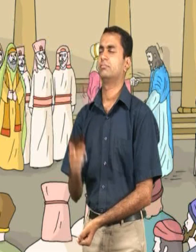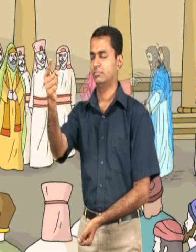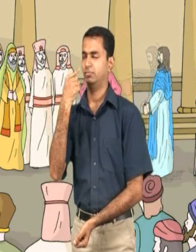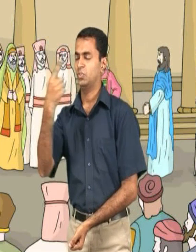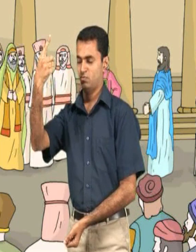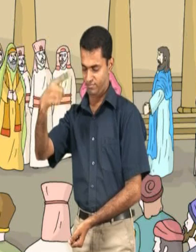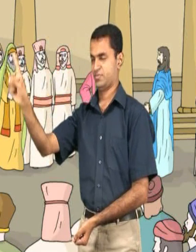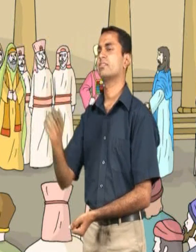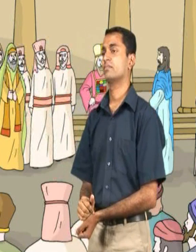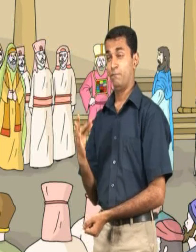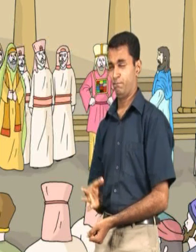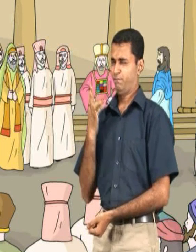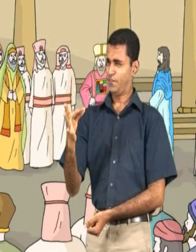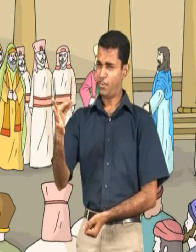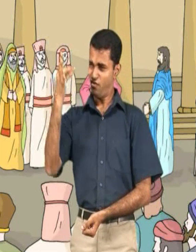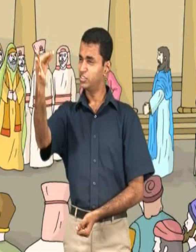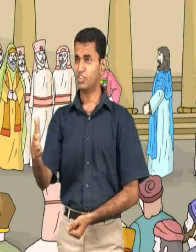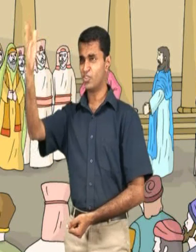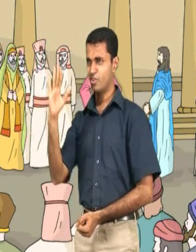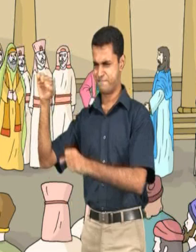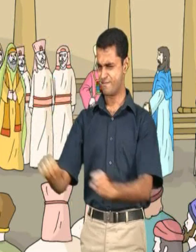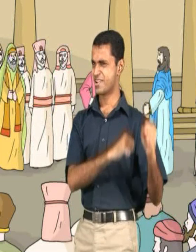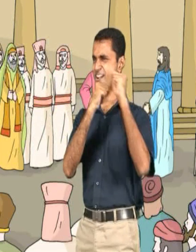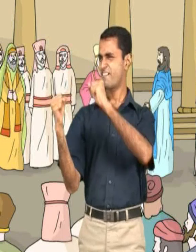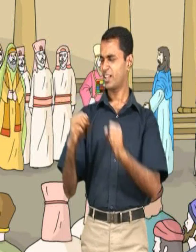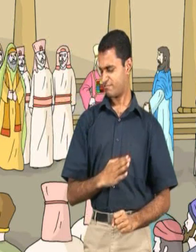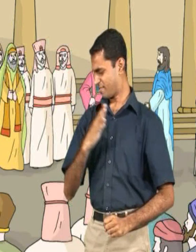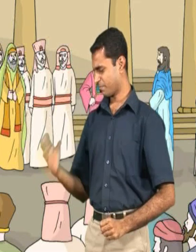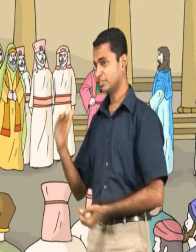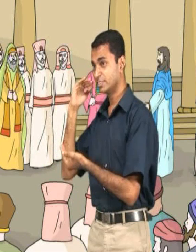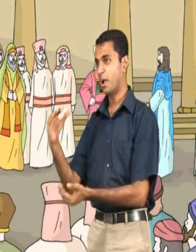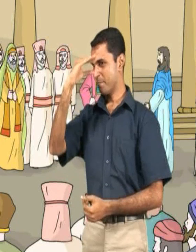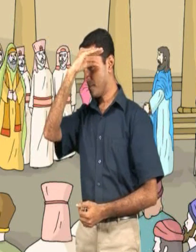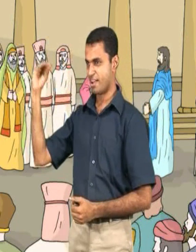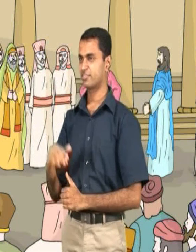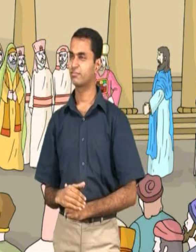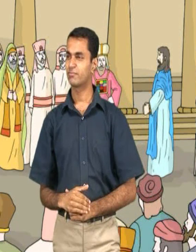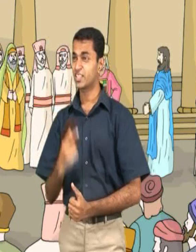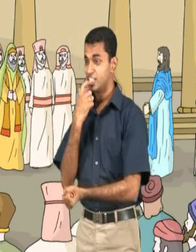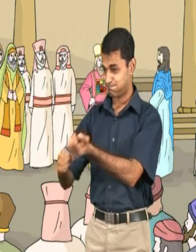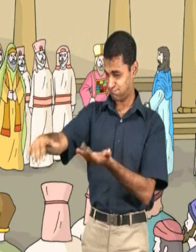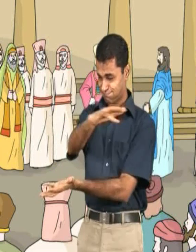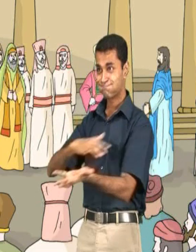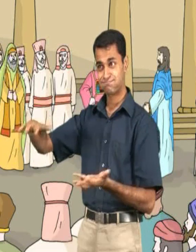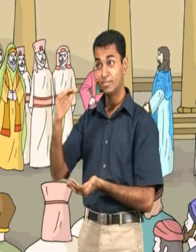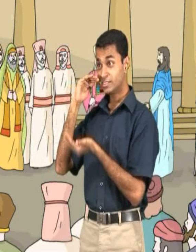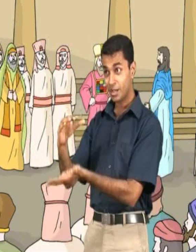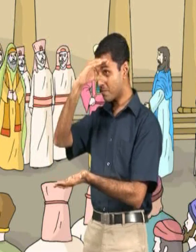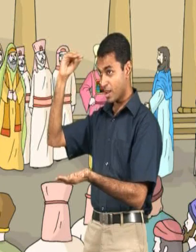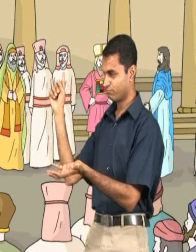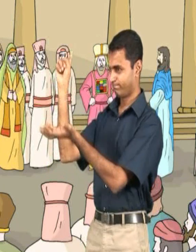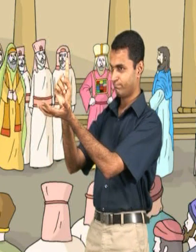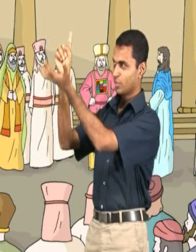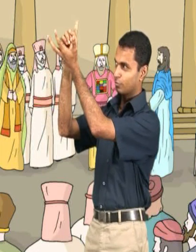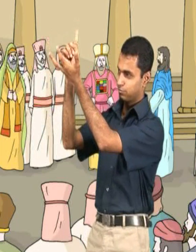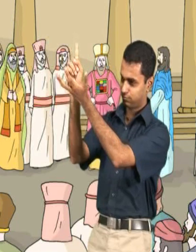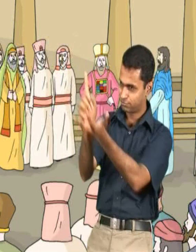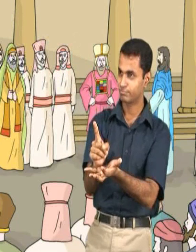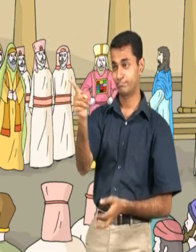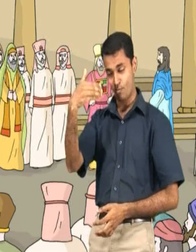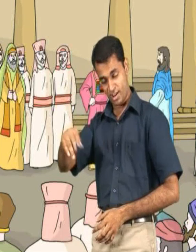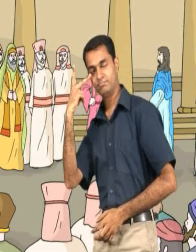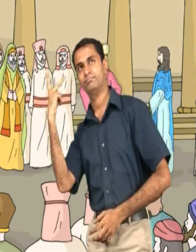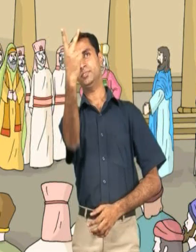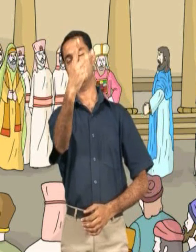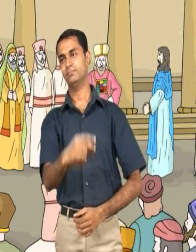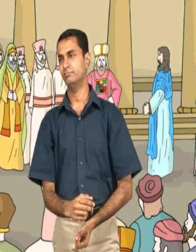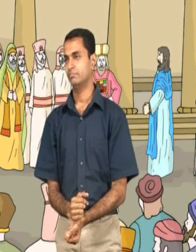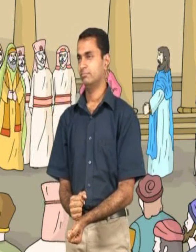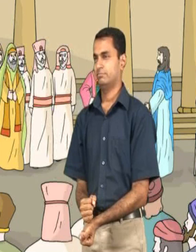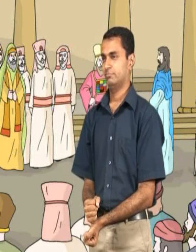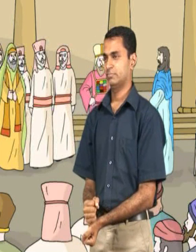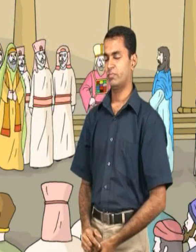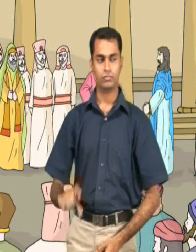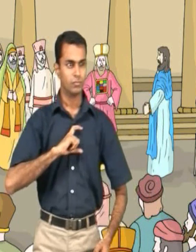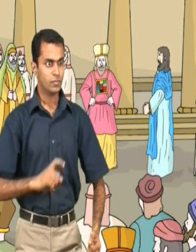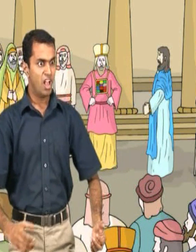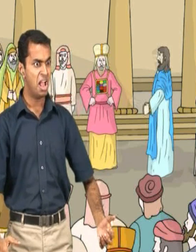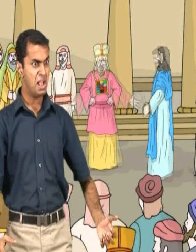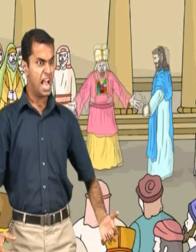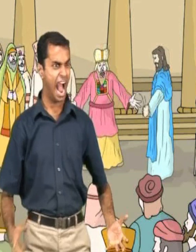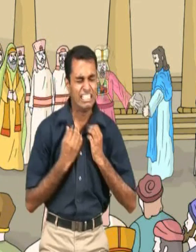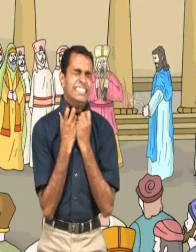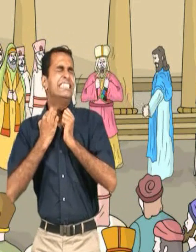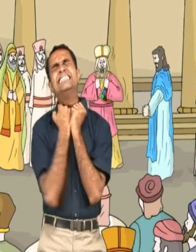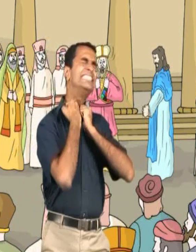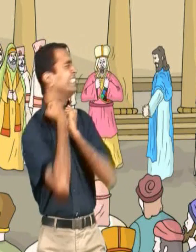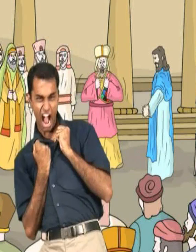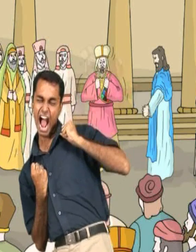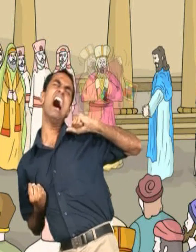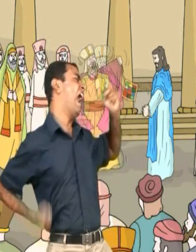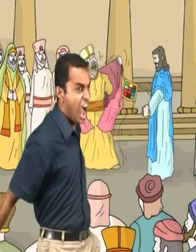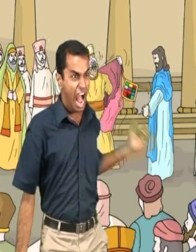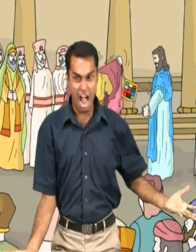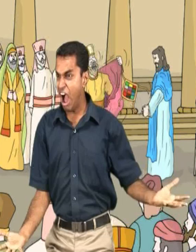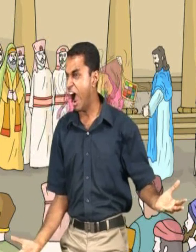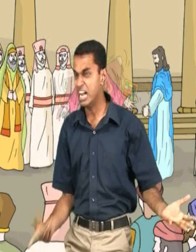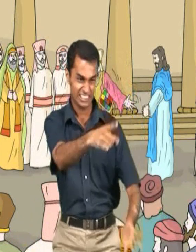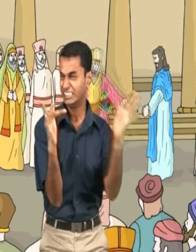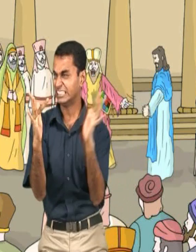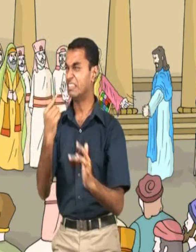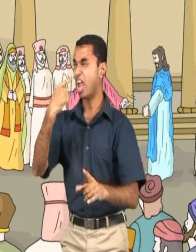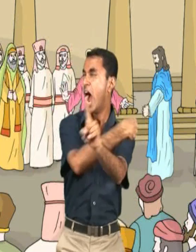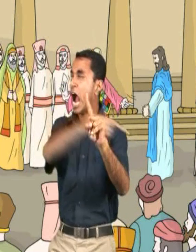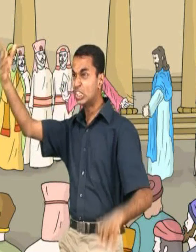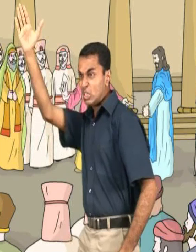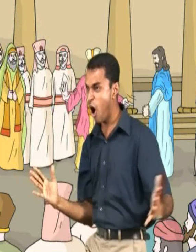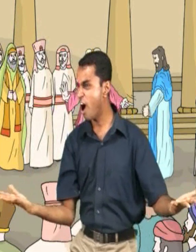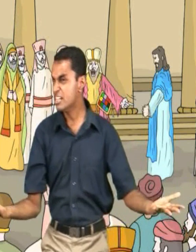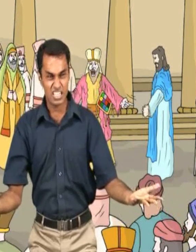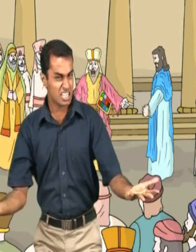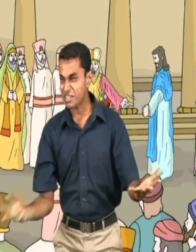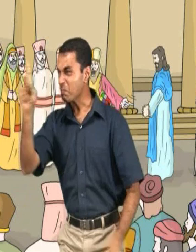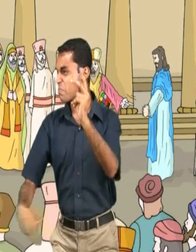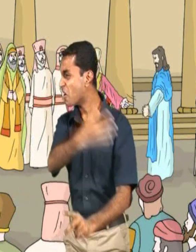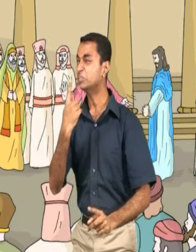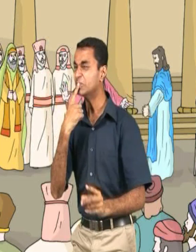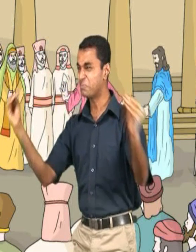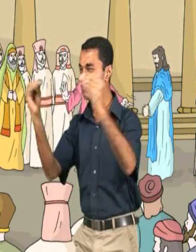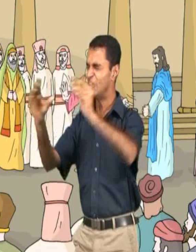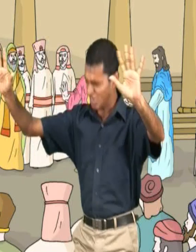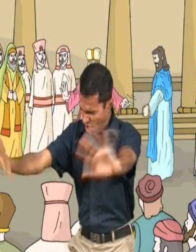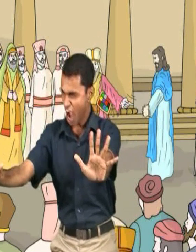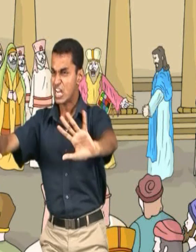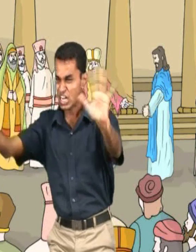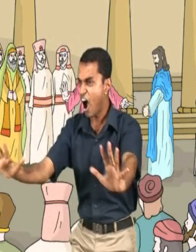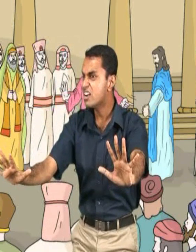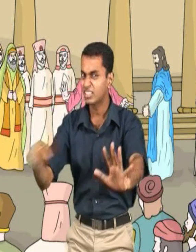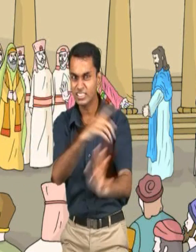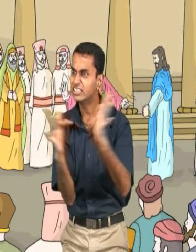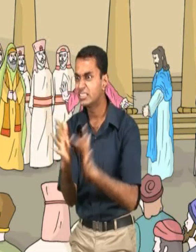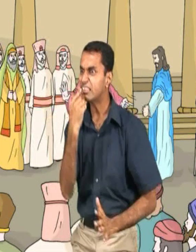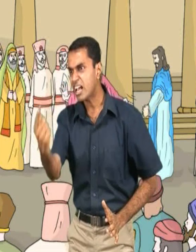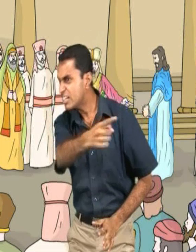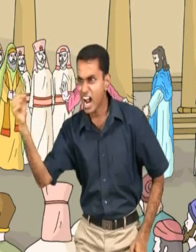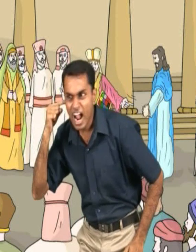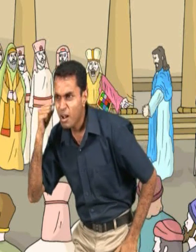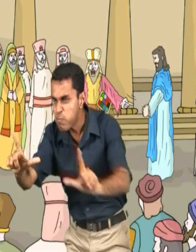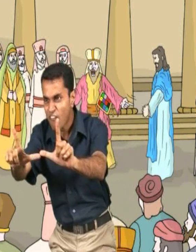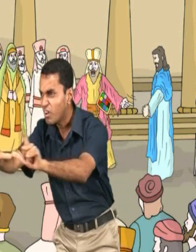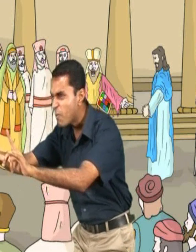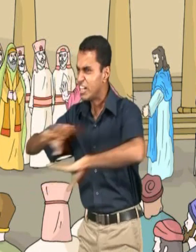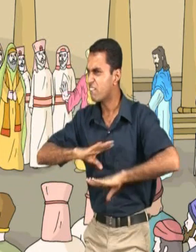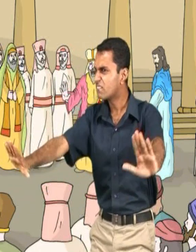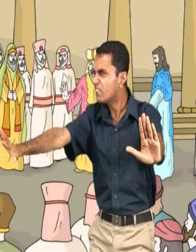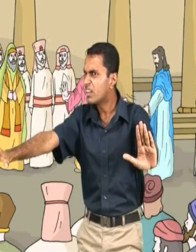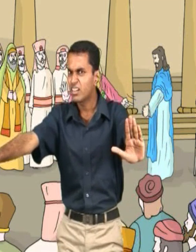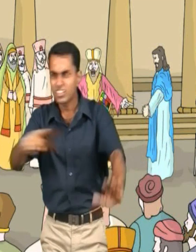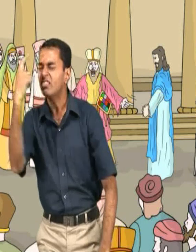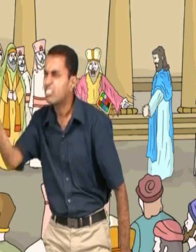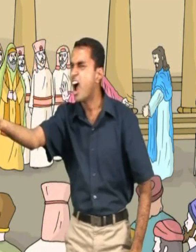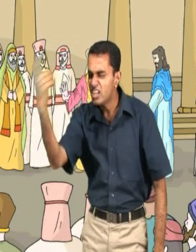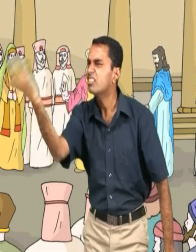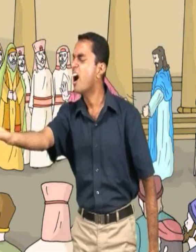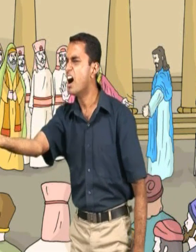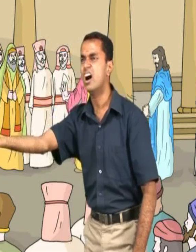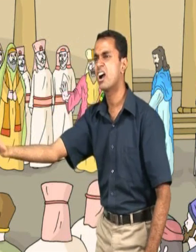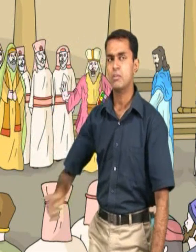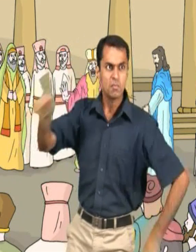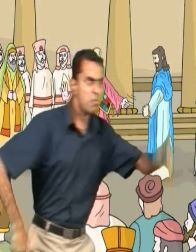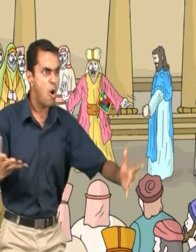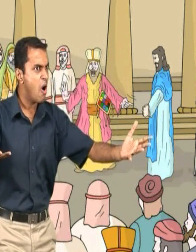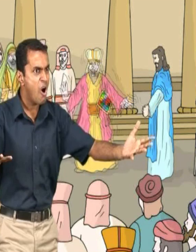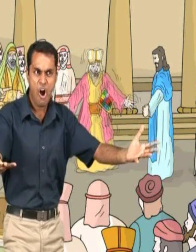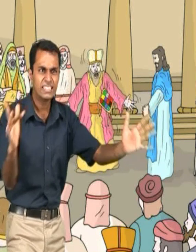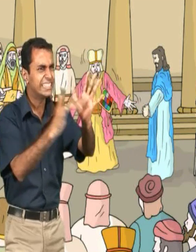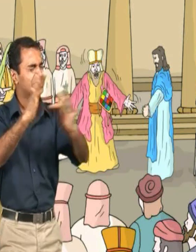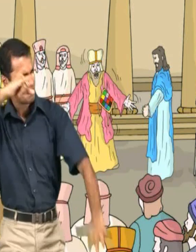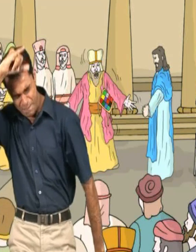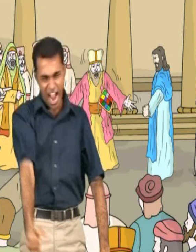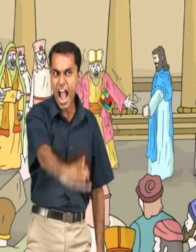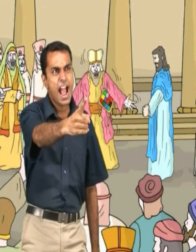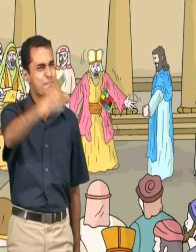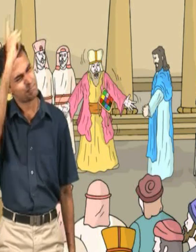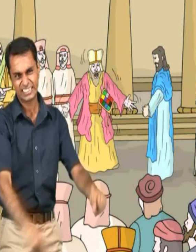“But I say to all of you, from now on you will see the Son of Man sitting at the right hand of Power and coming on the clouds of heaven.”